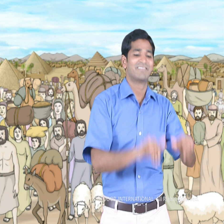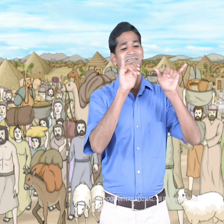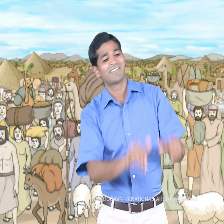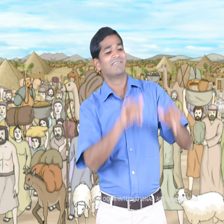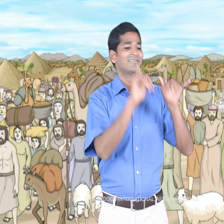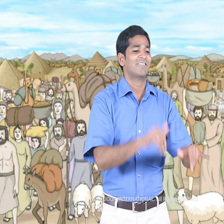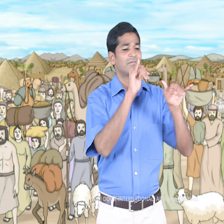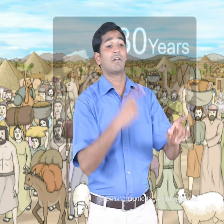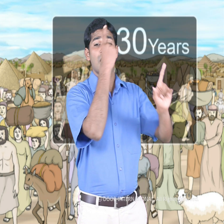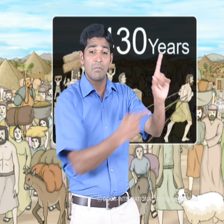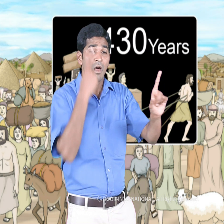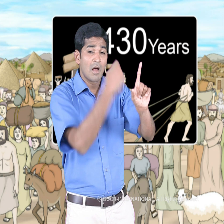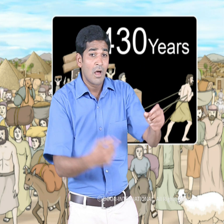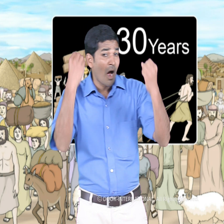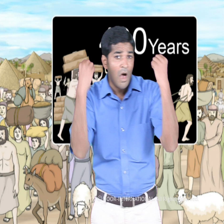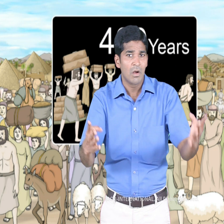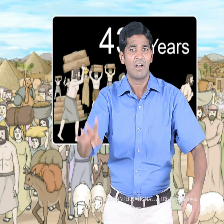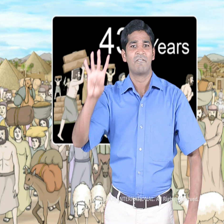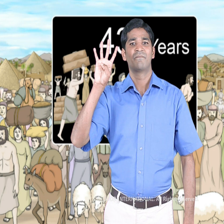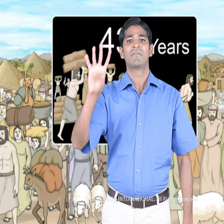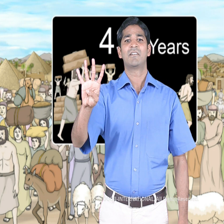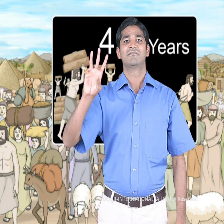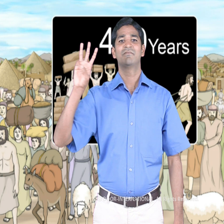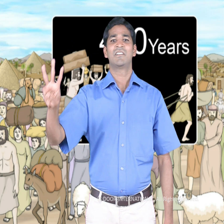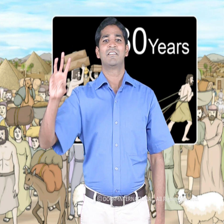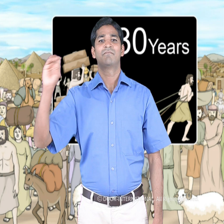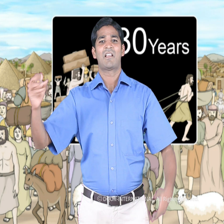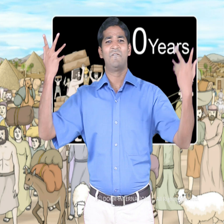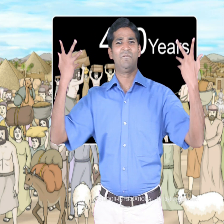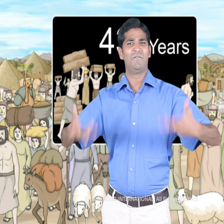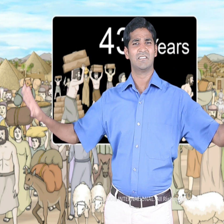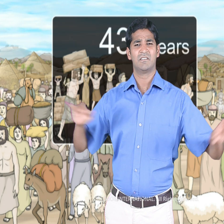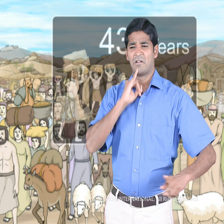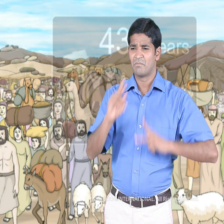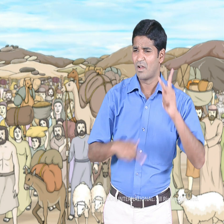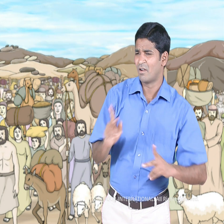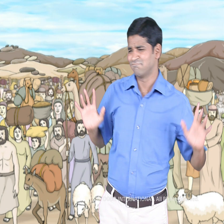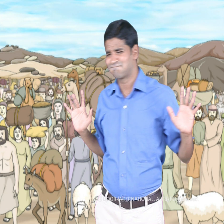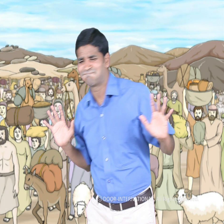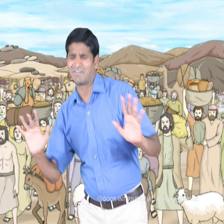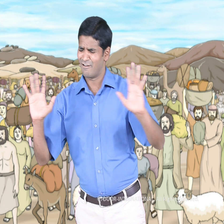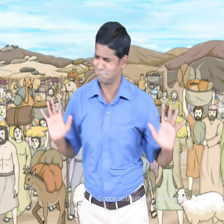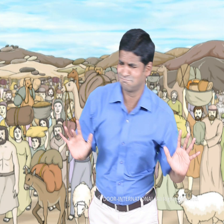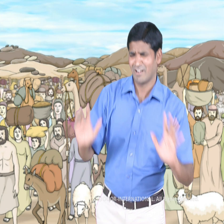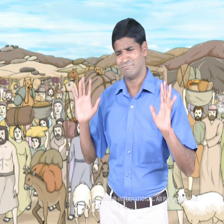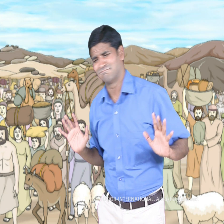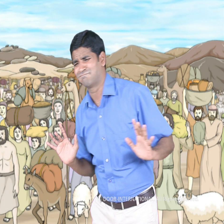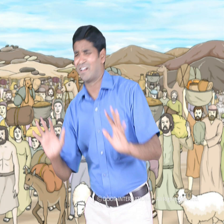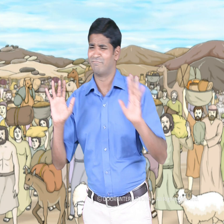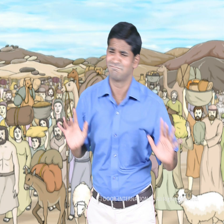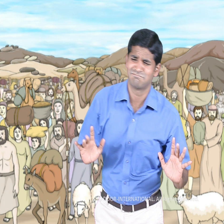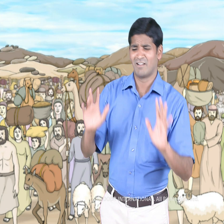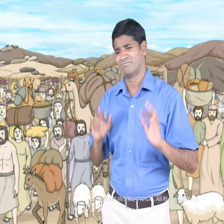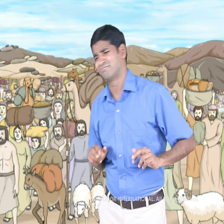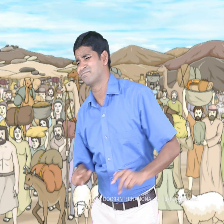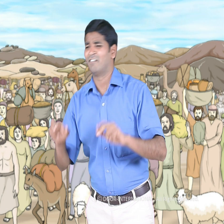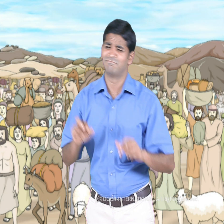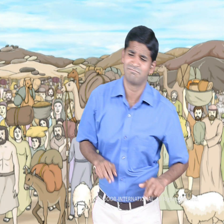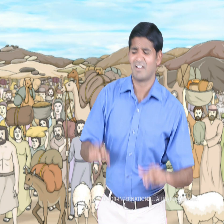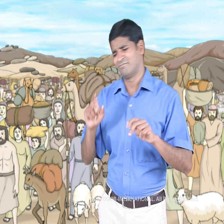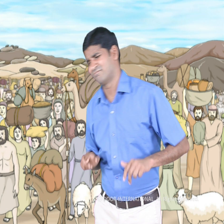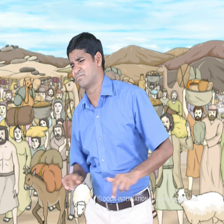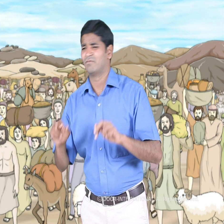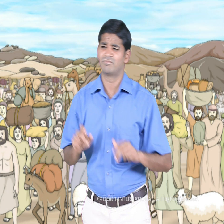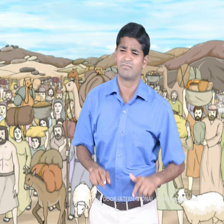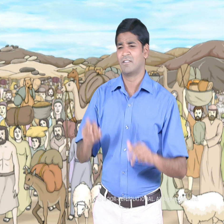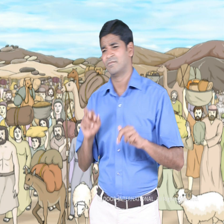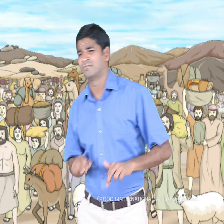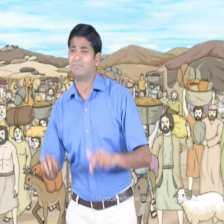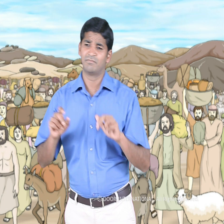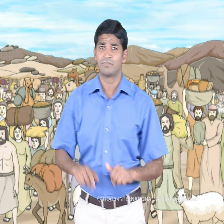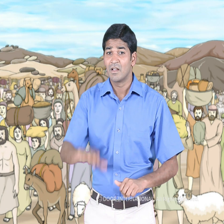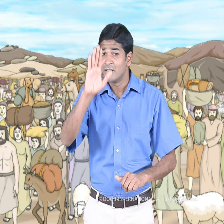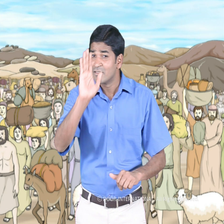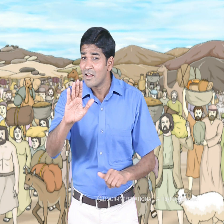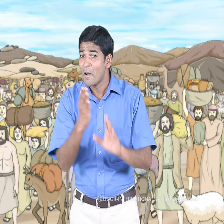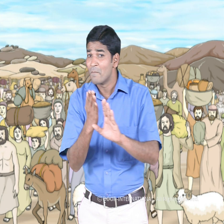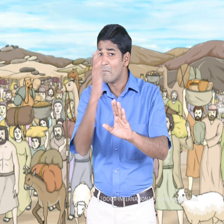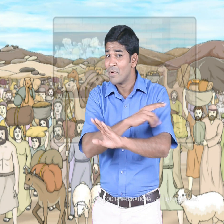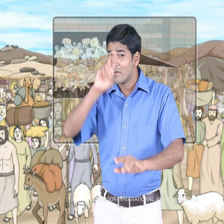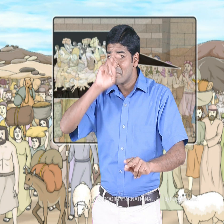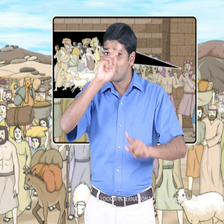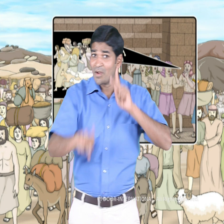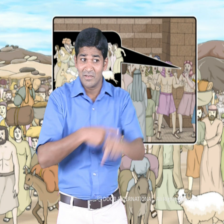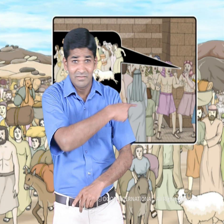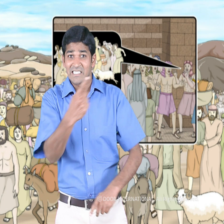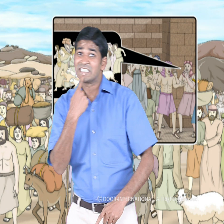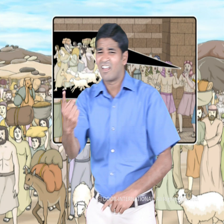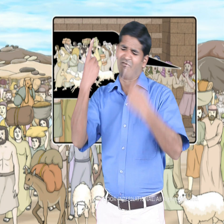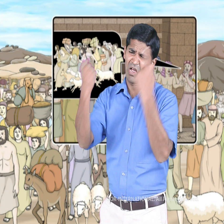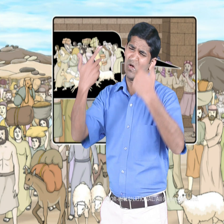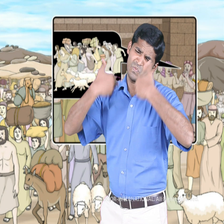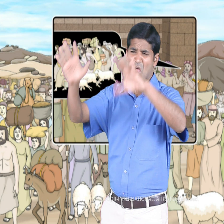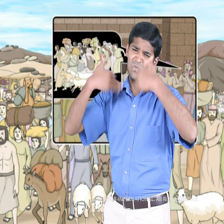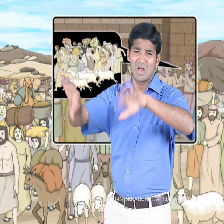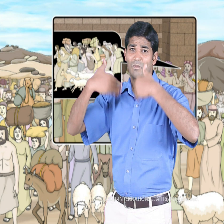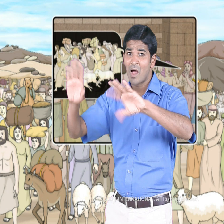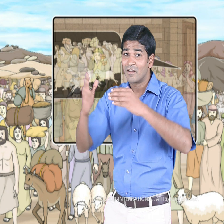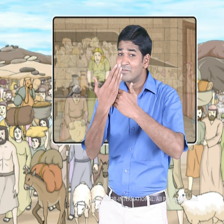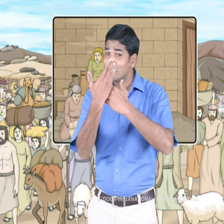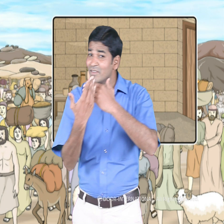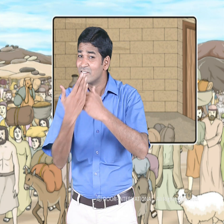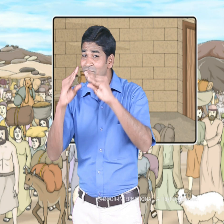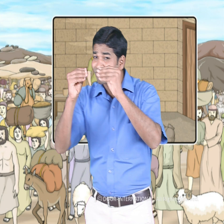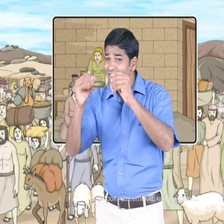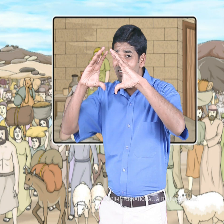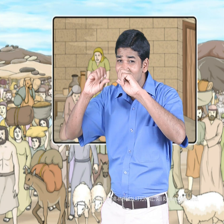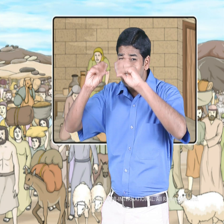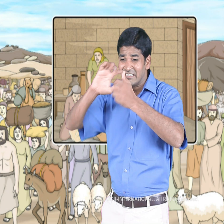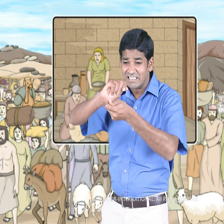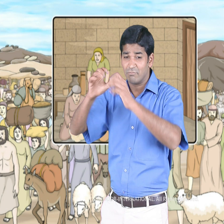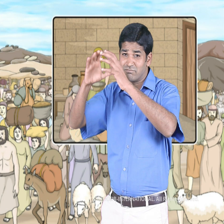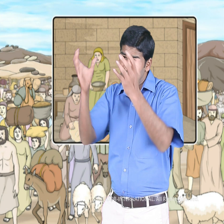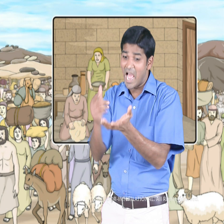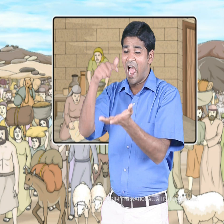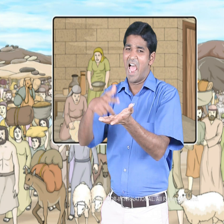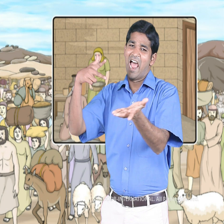Now the duration of the Israelites’ stay in Egypt was 430 years.